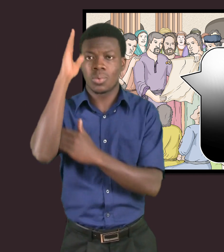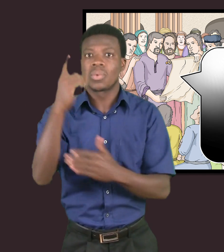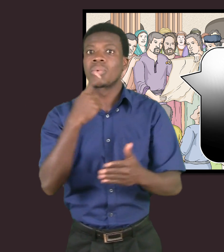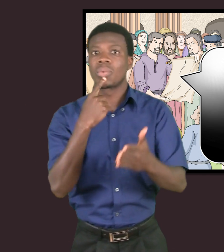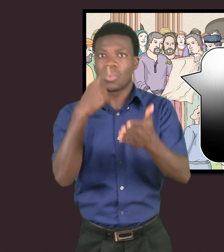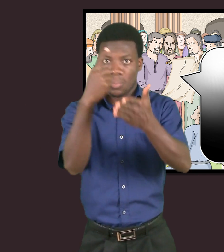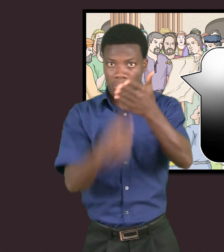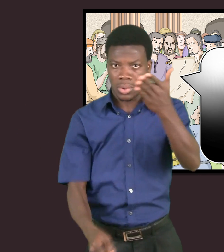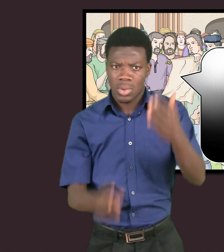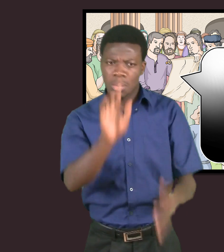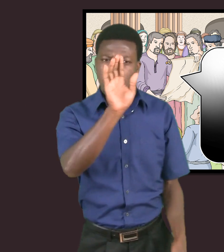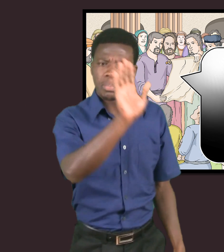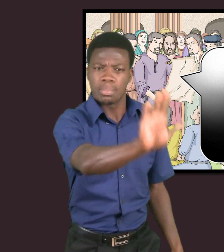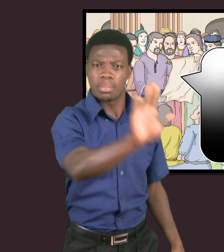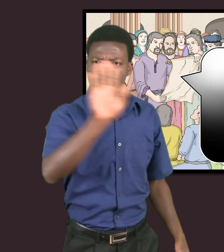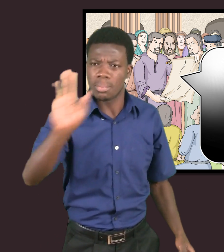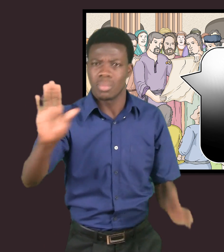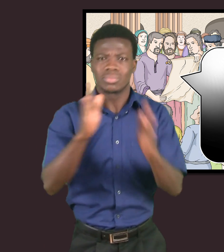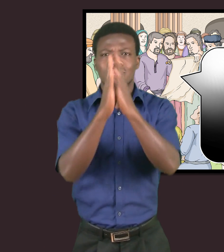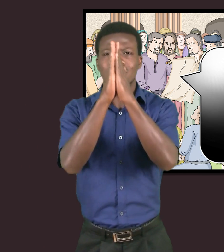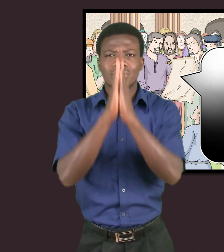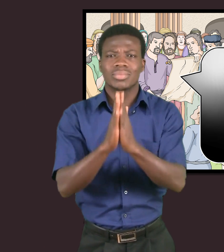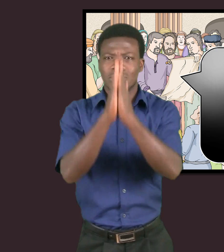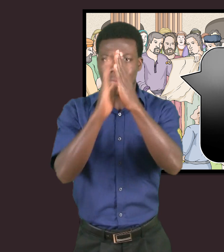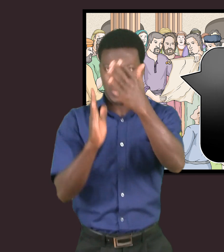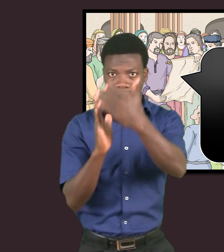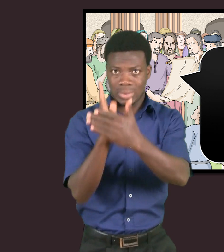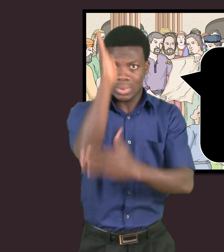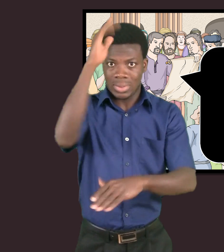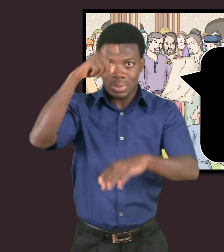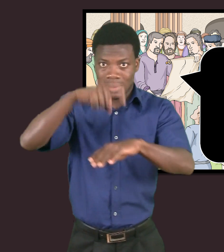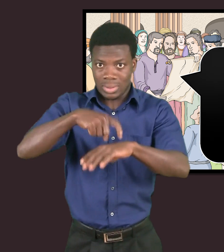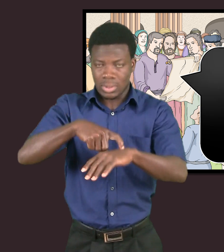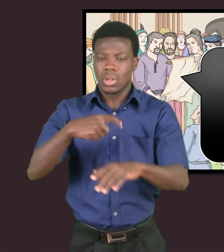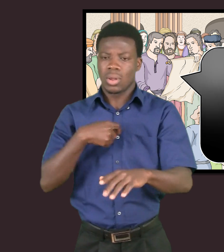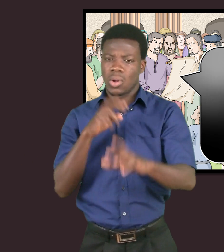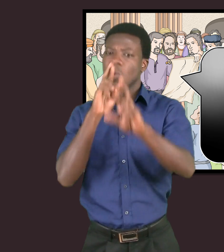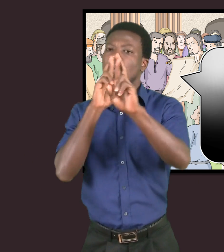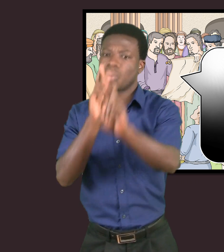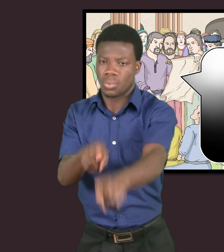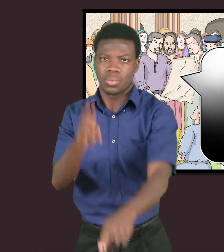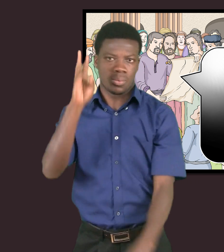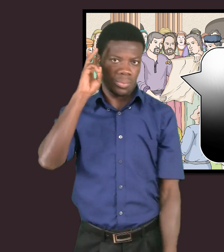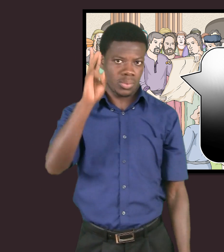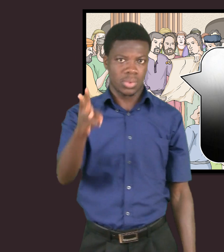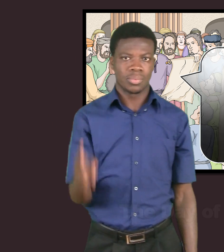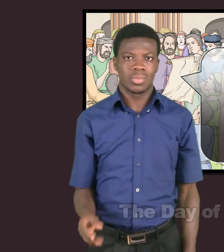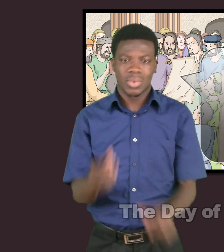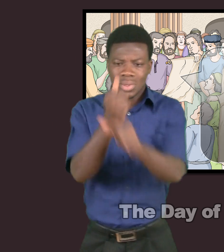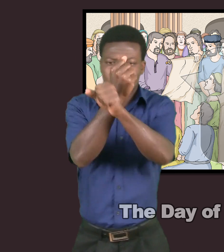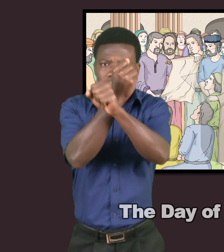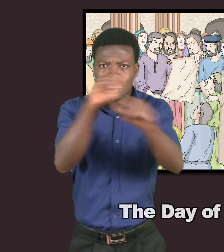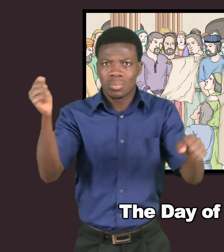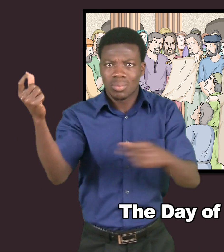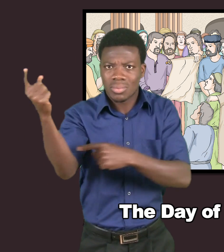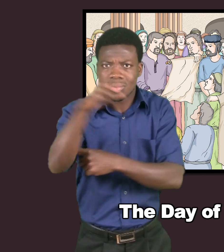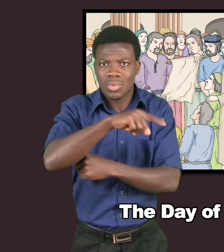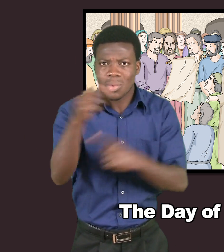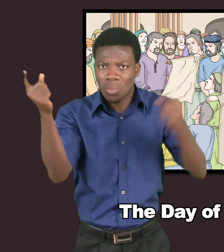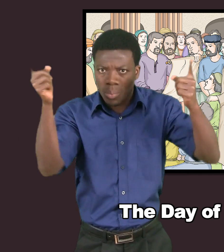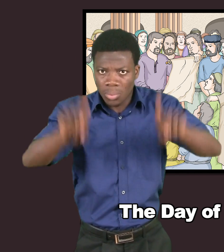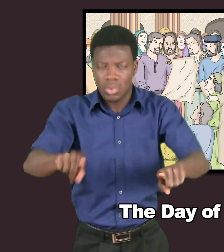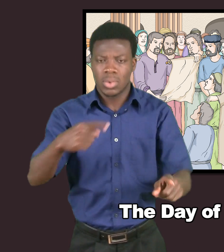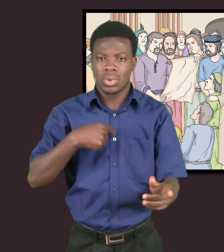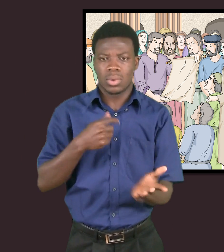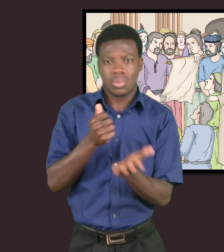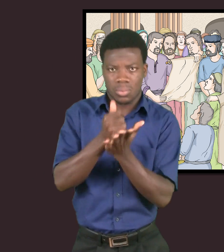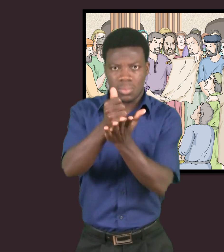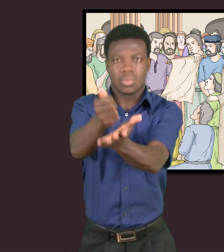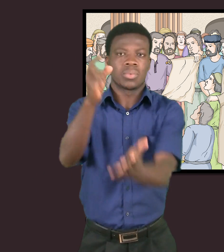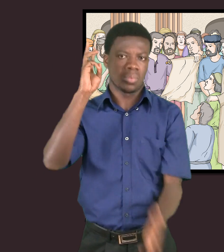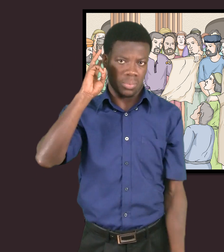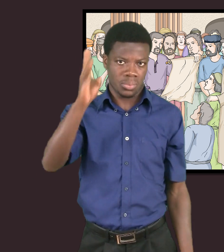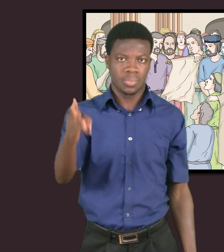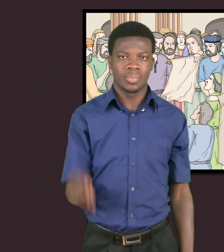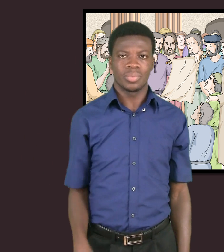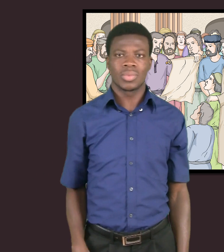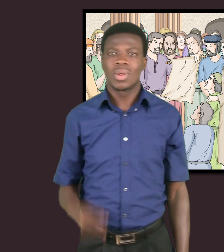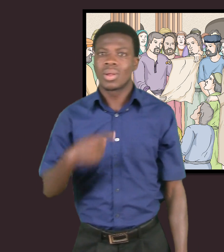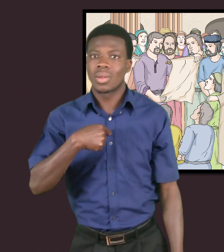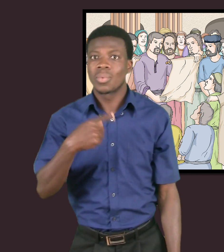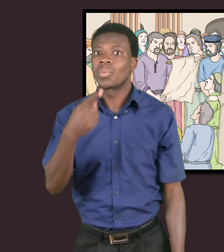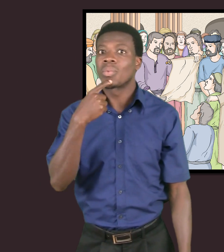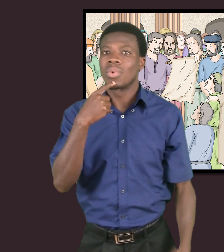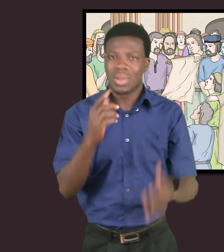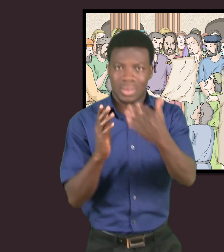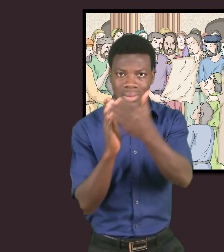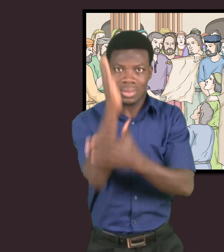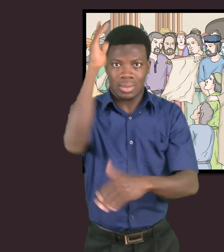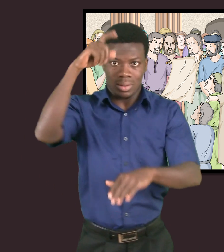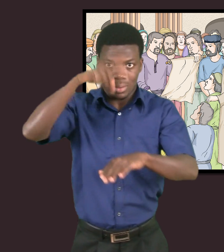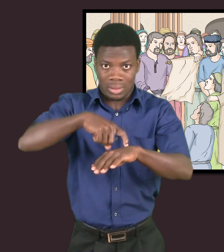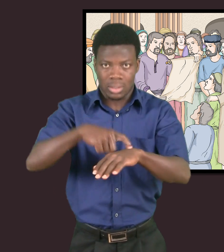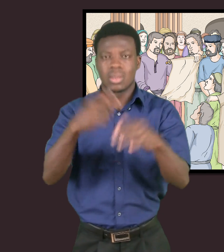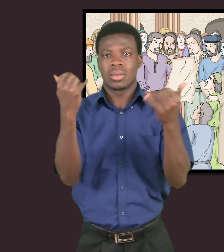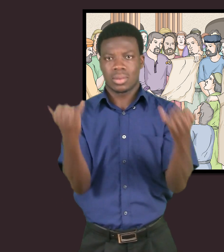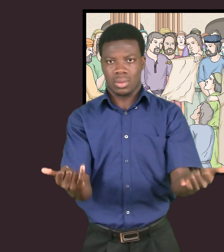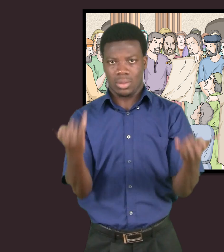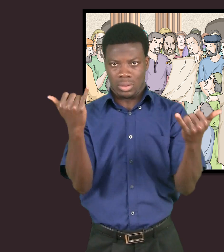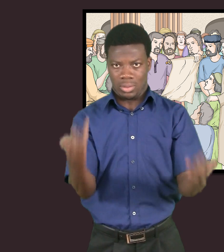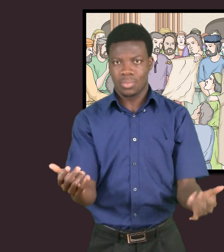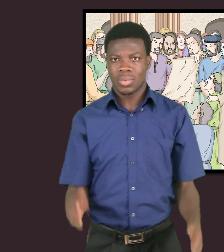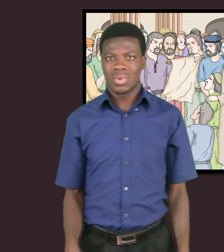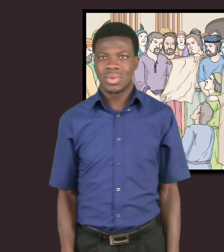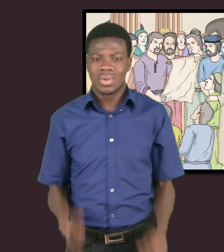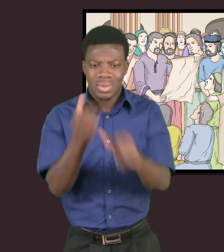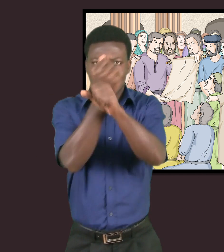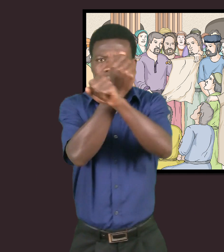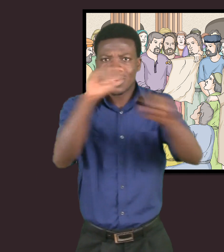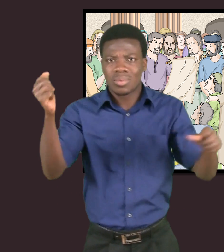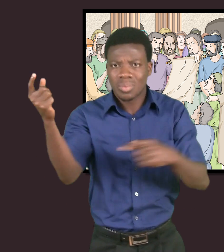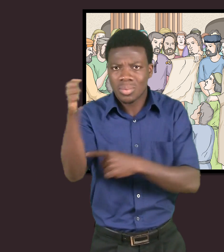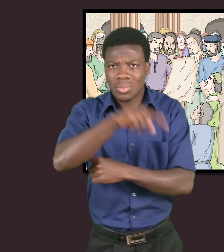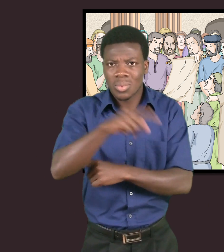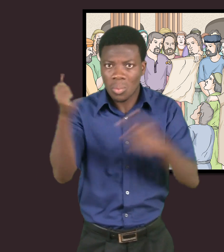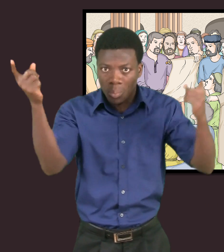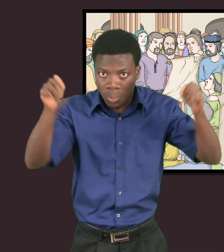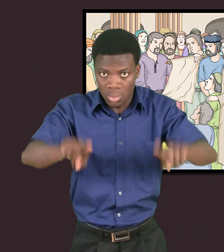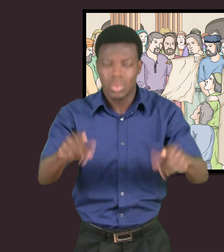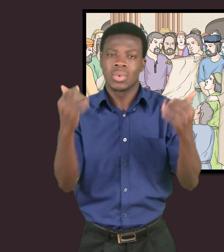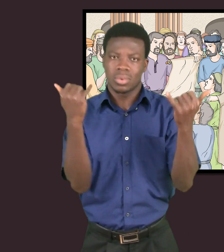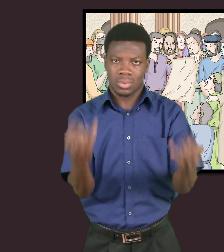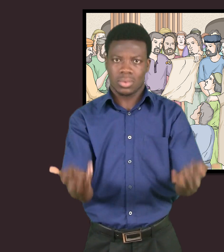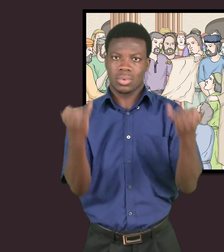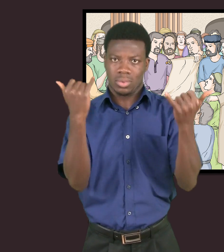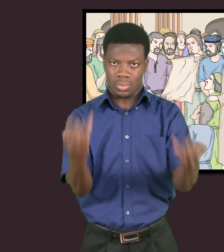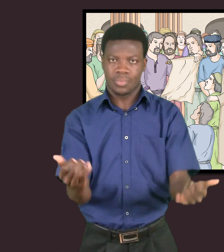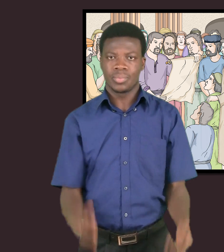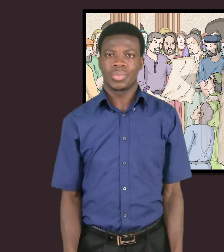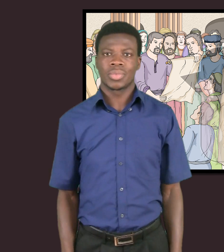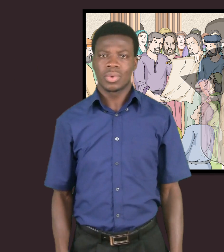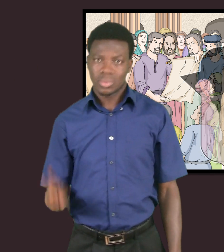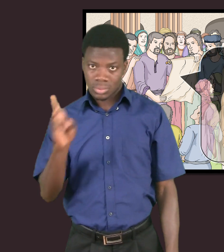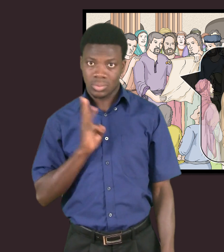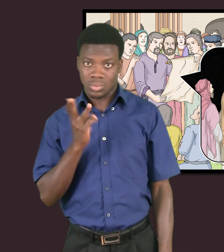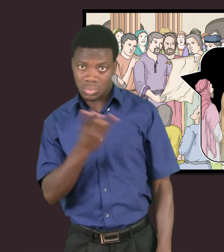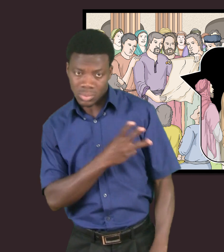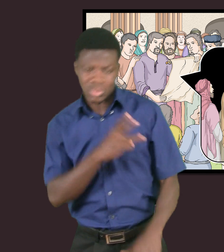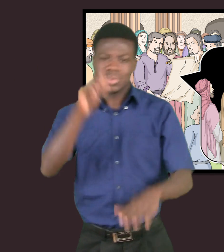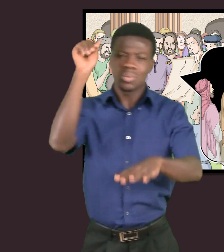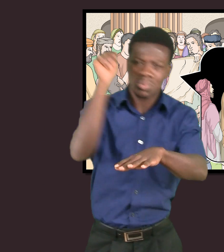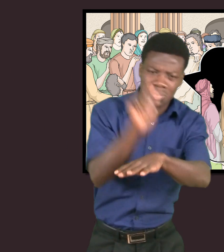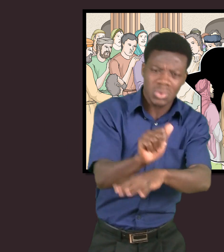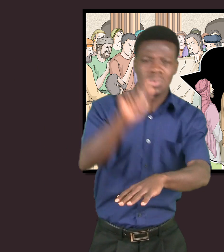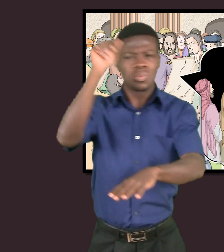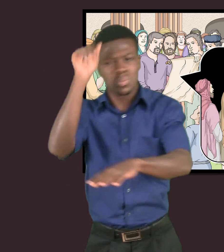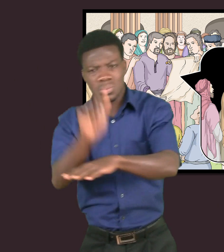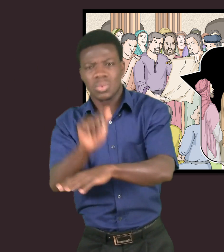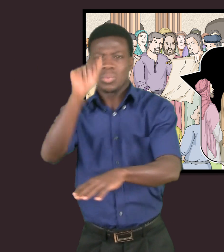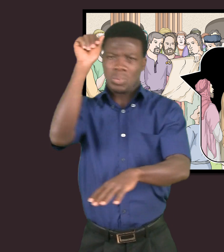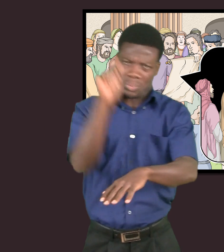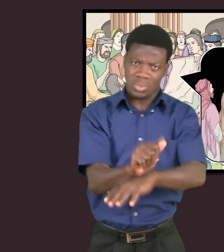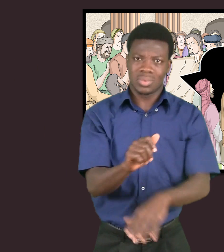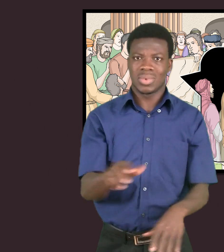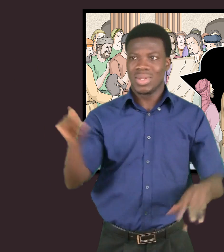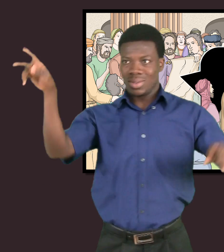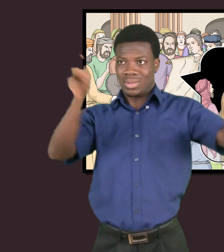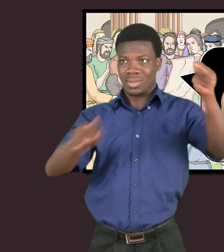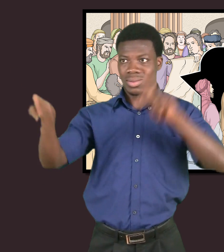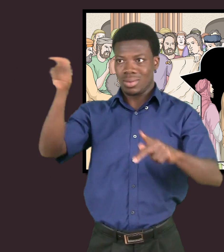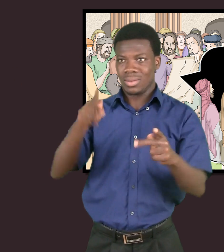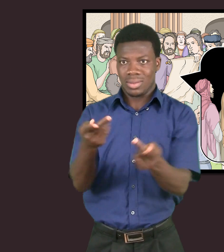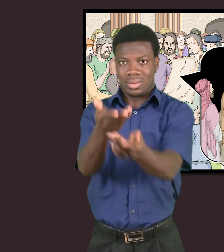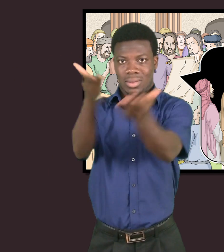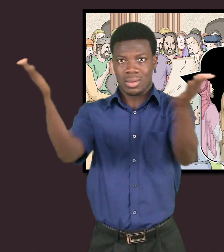For He says: “In the time of favor I heard you, and in the day of salvation I helped you.” Behold, now is the time of favor; now is the day of salvation!